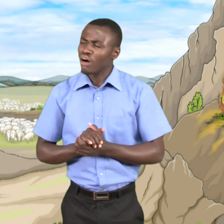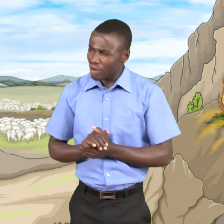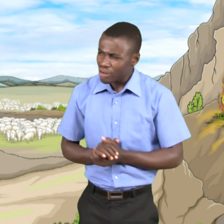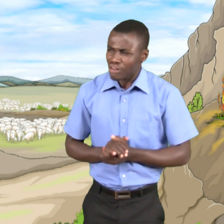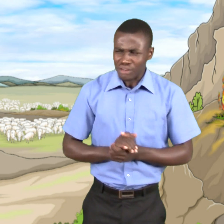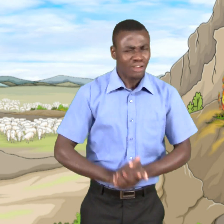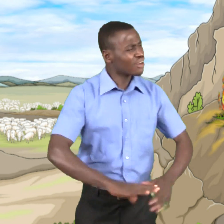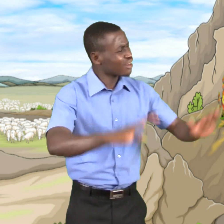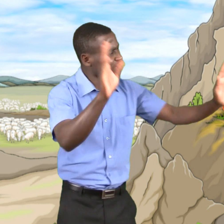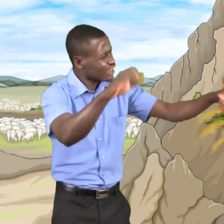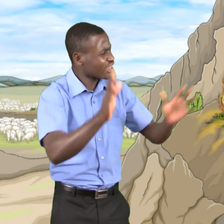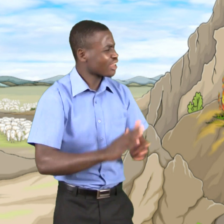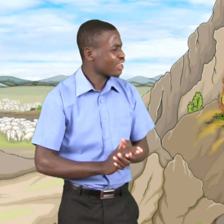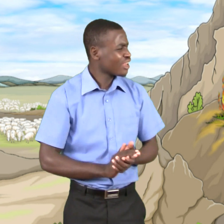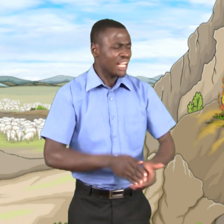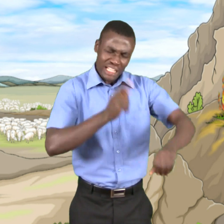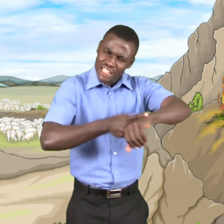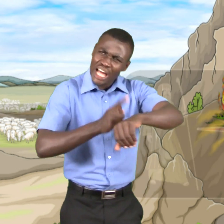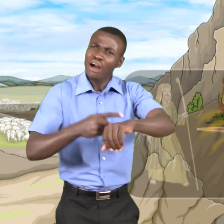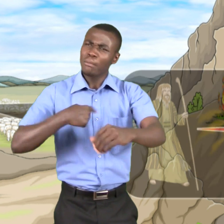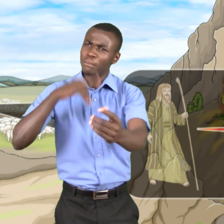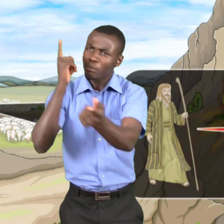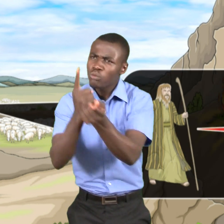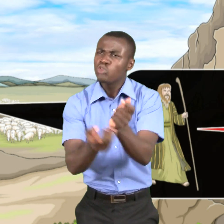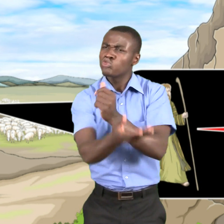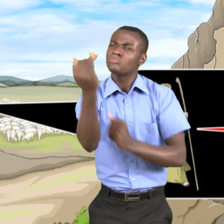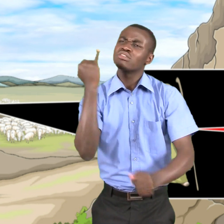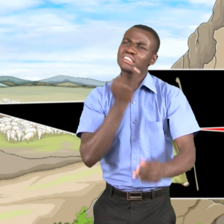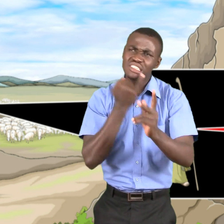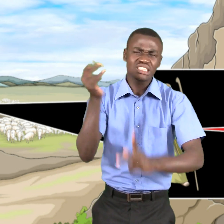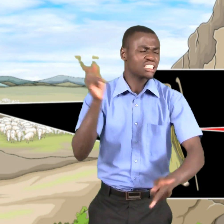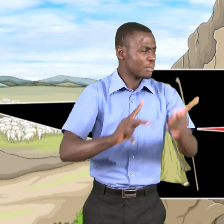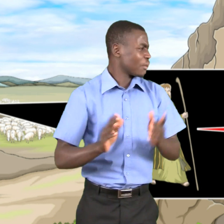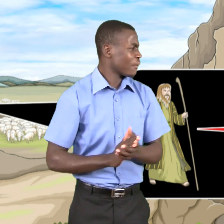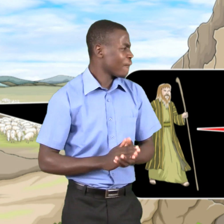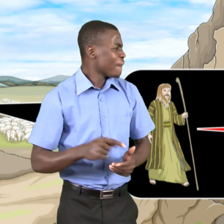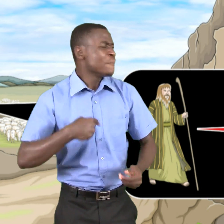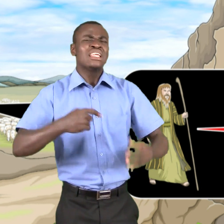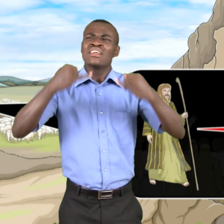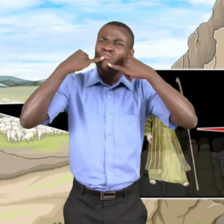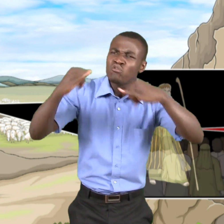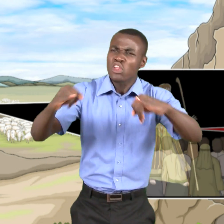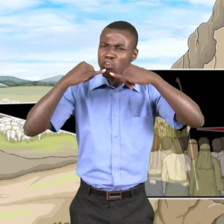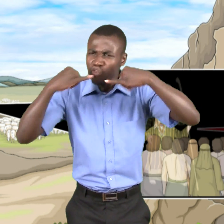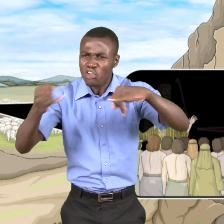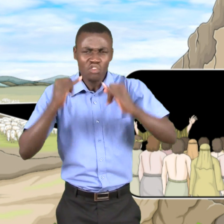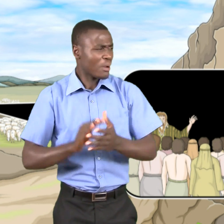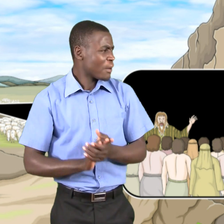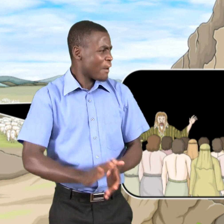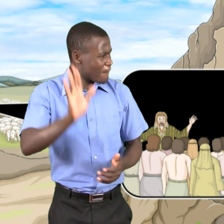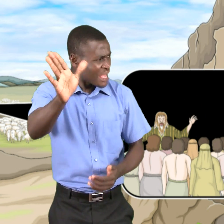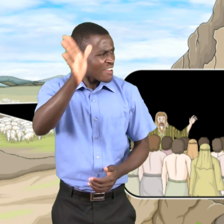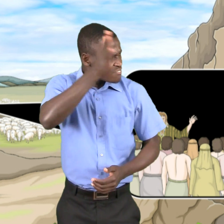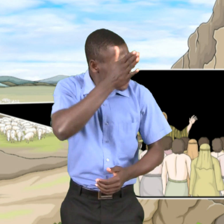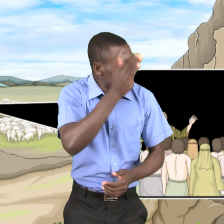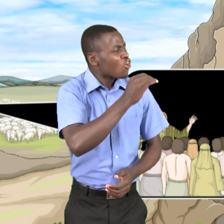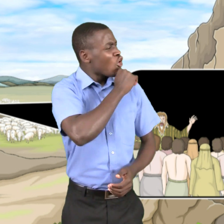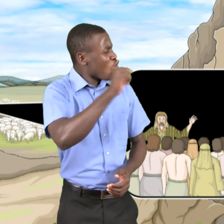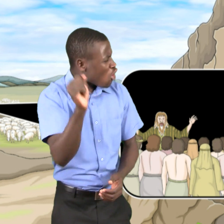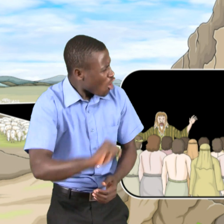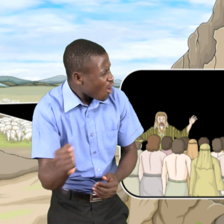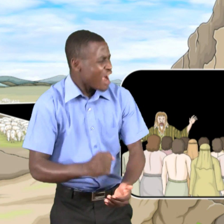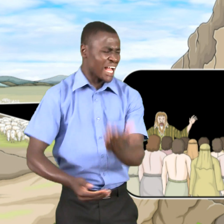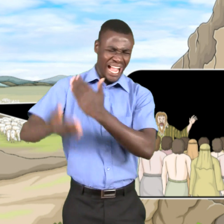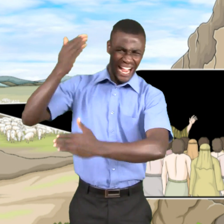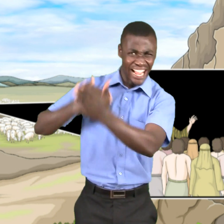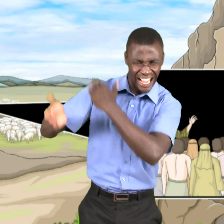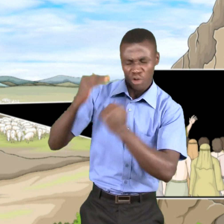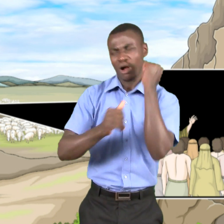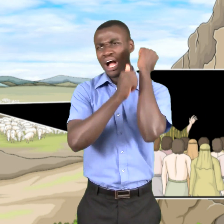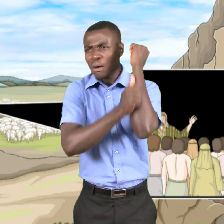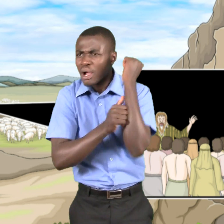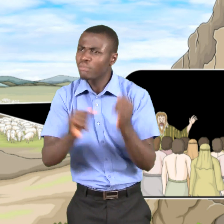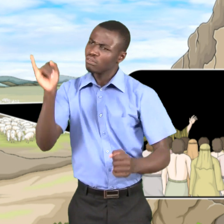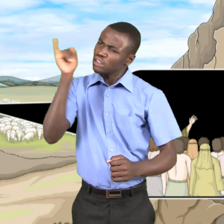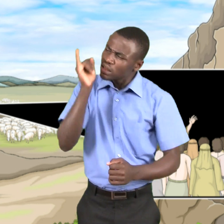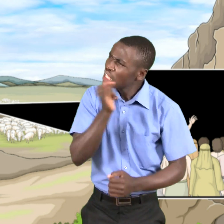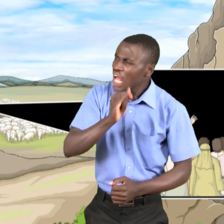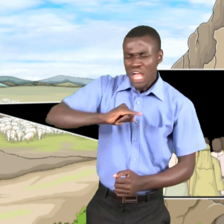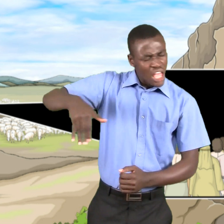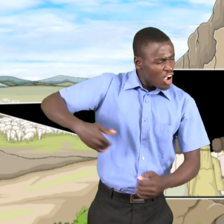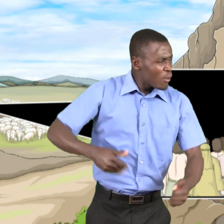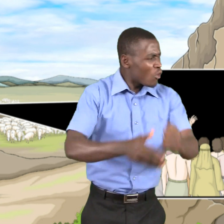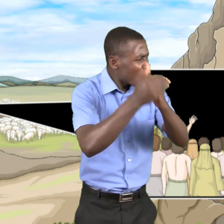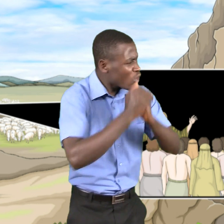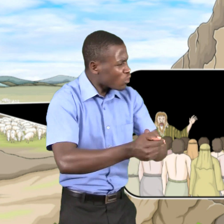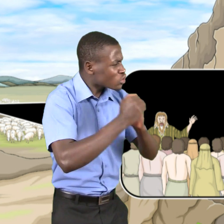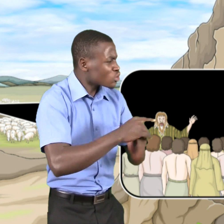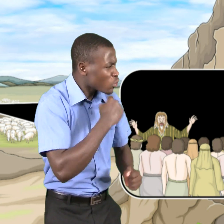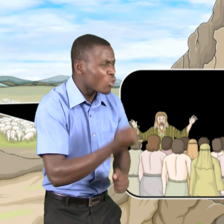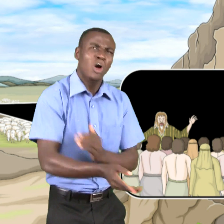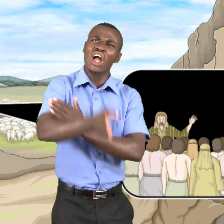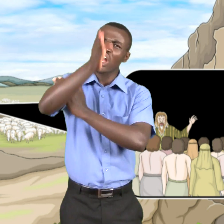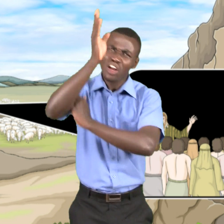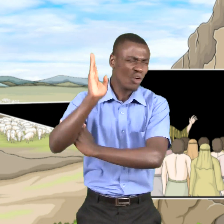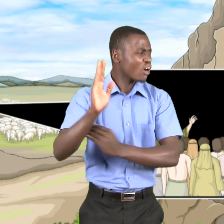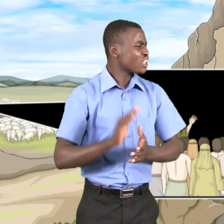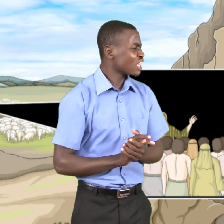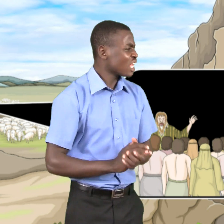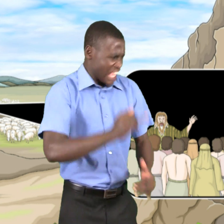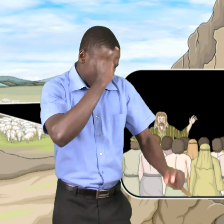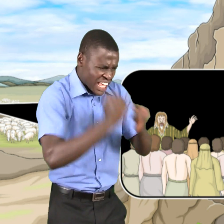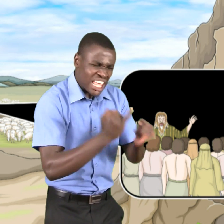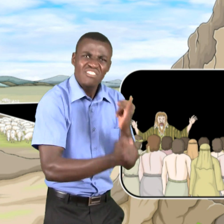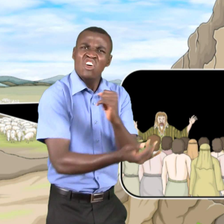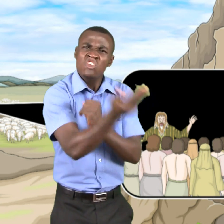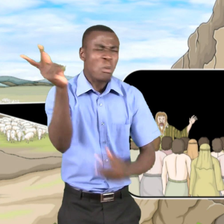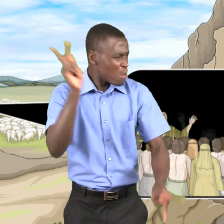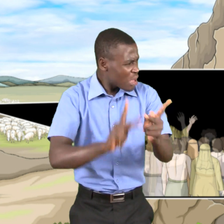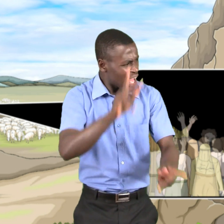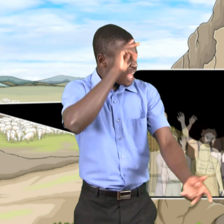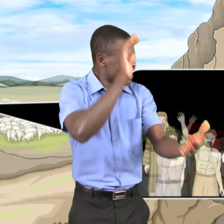Then Moses answered, “What if they do not believe me or listen to my voice?